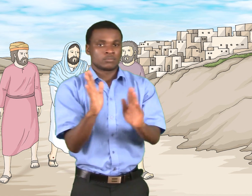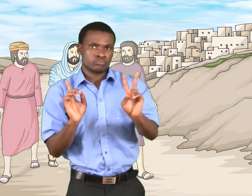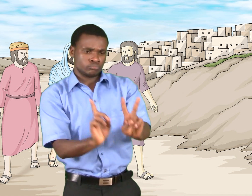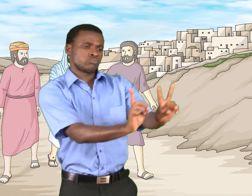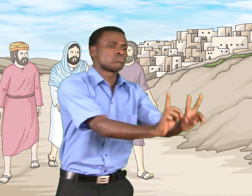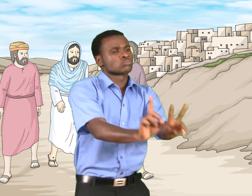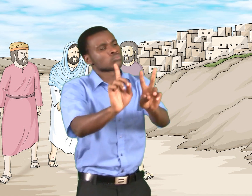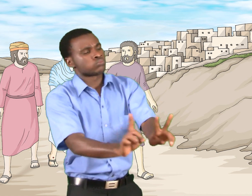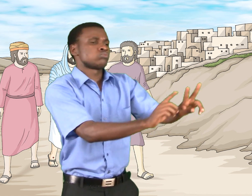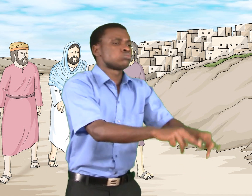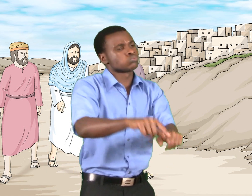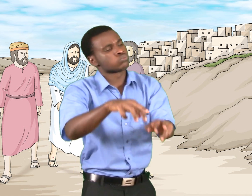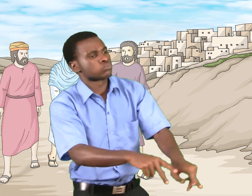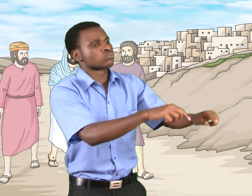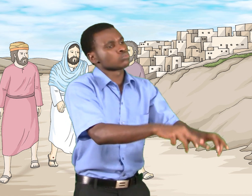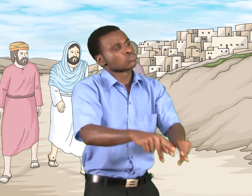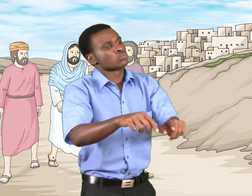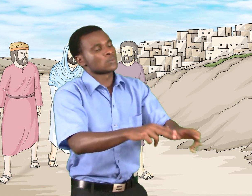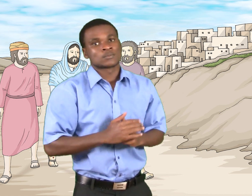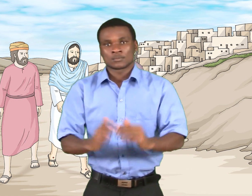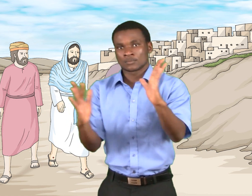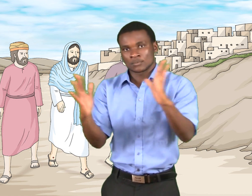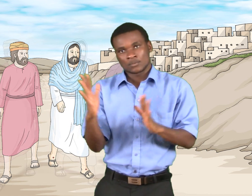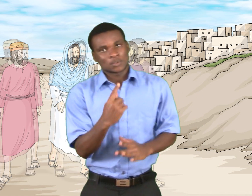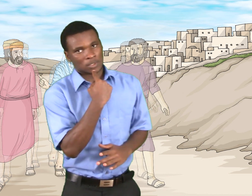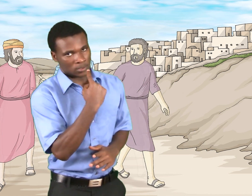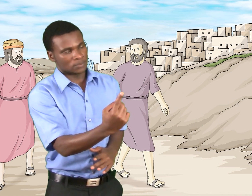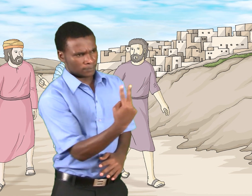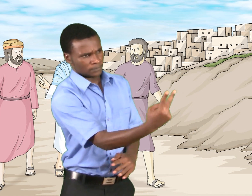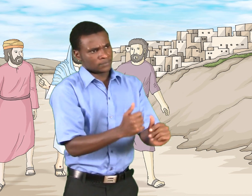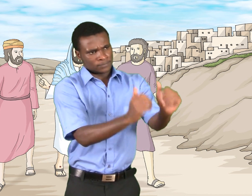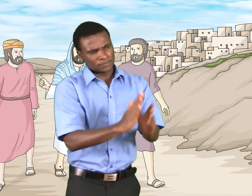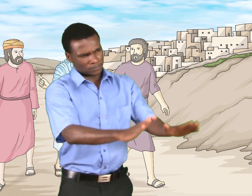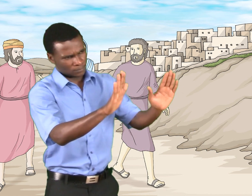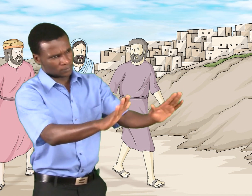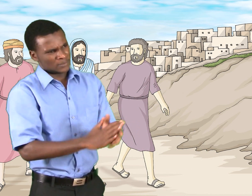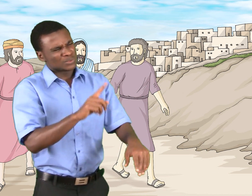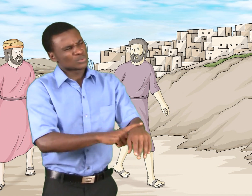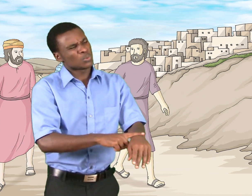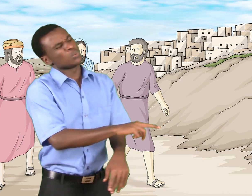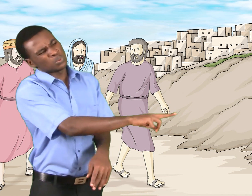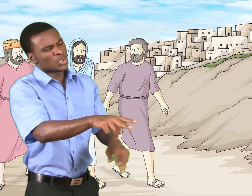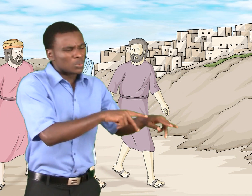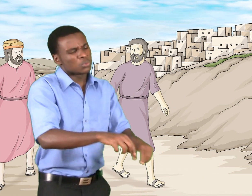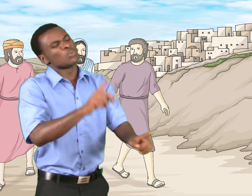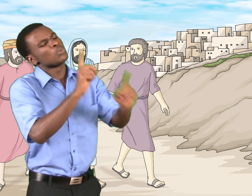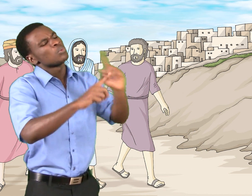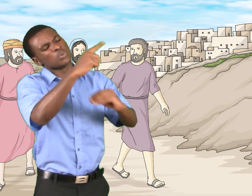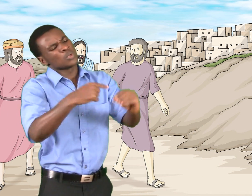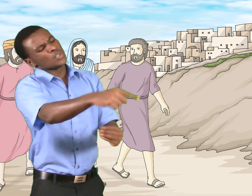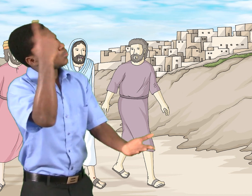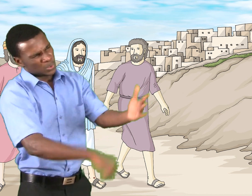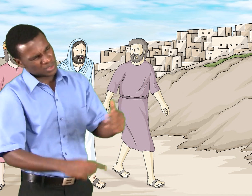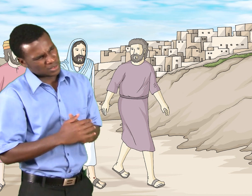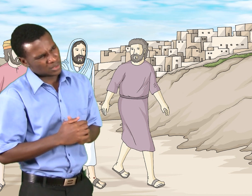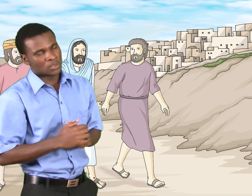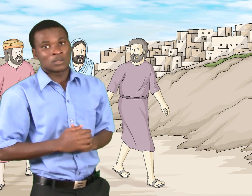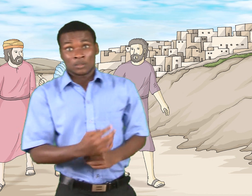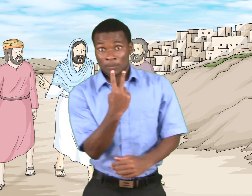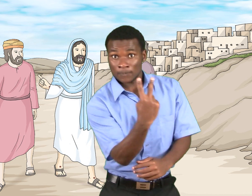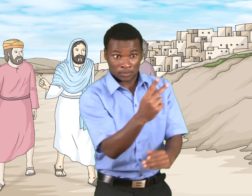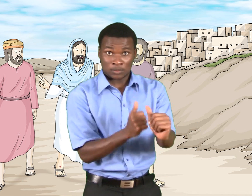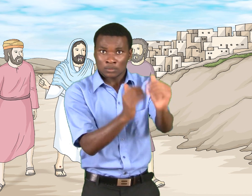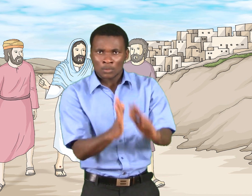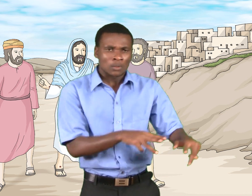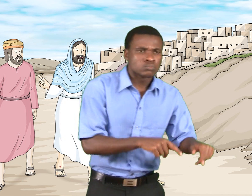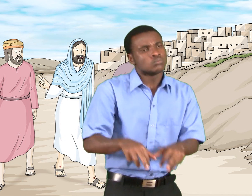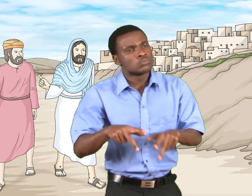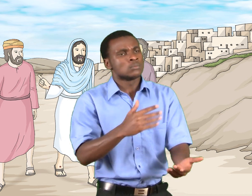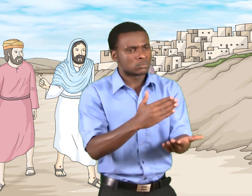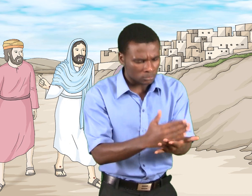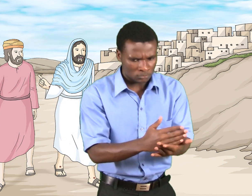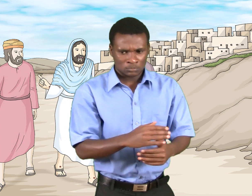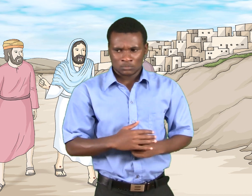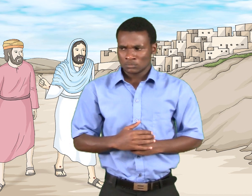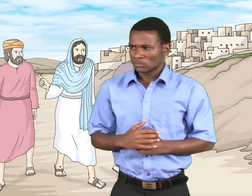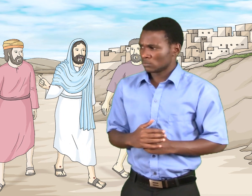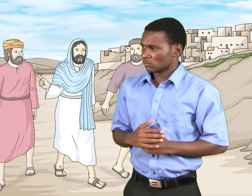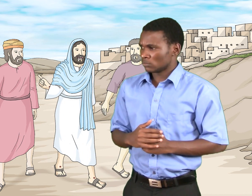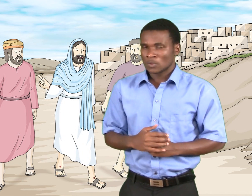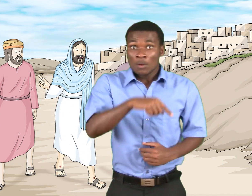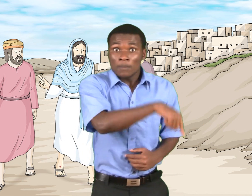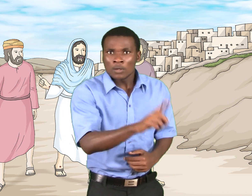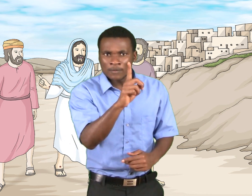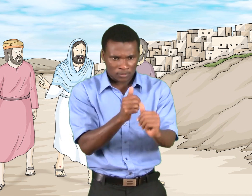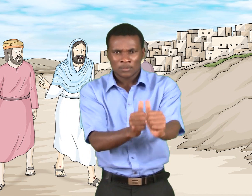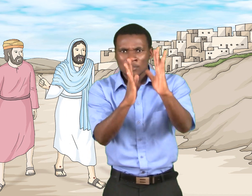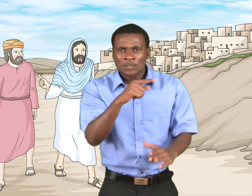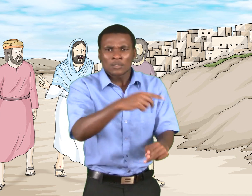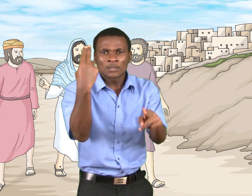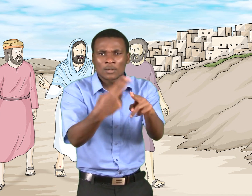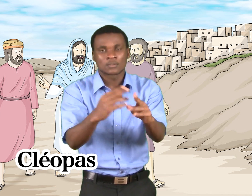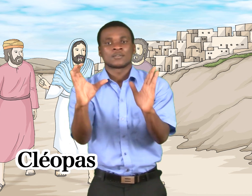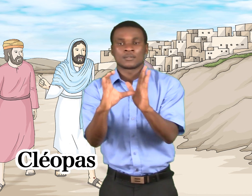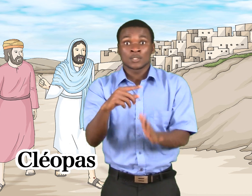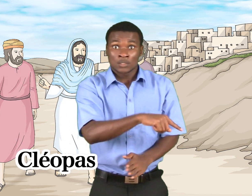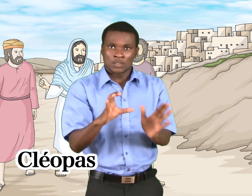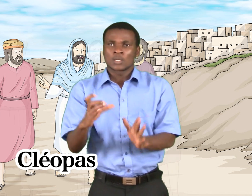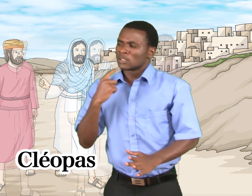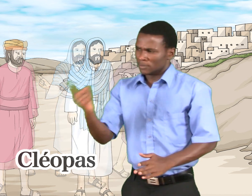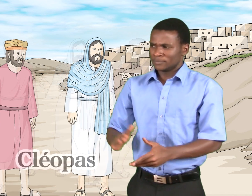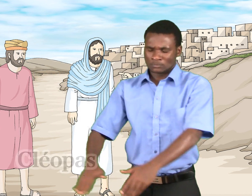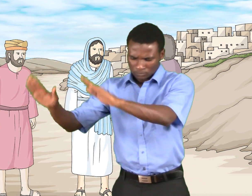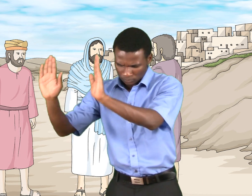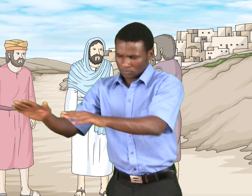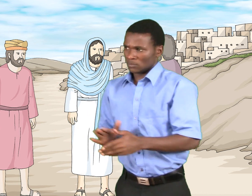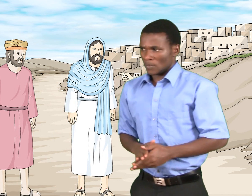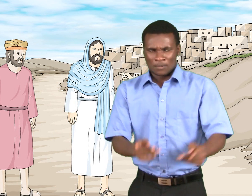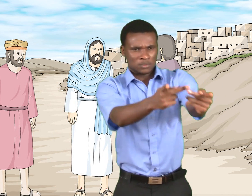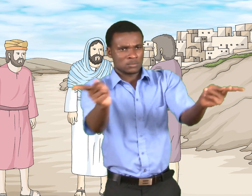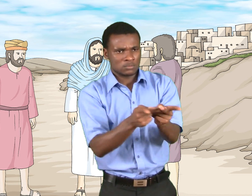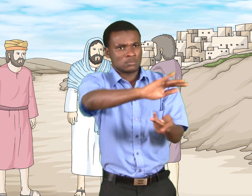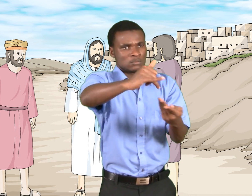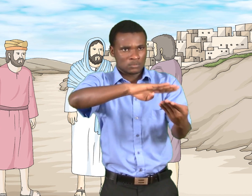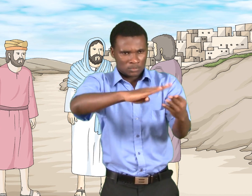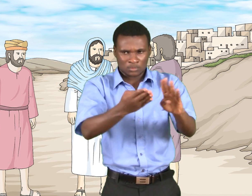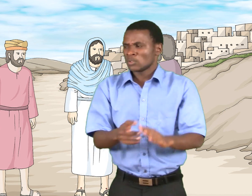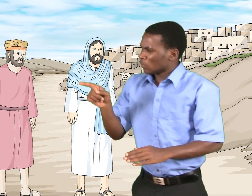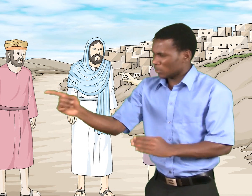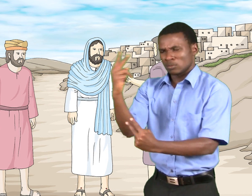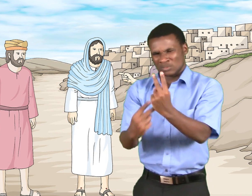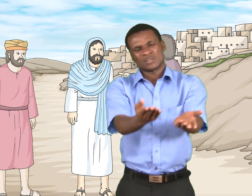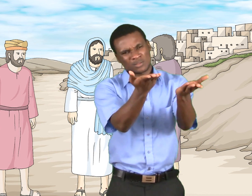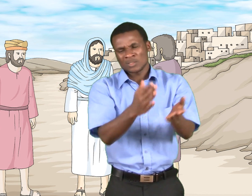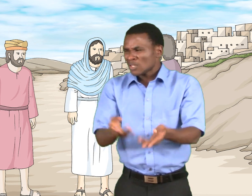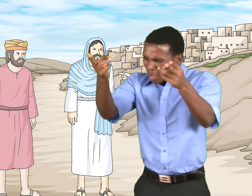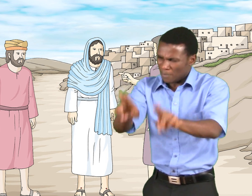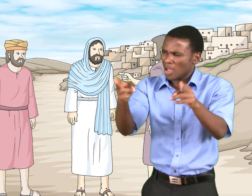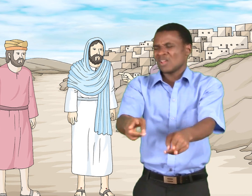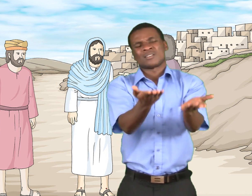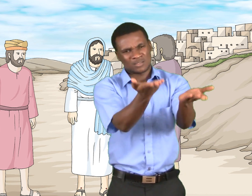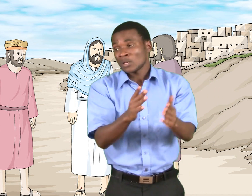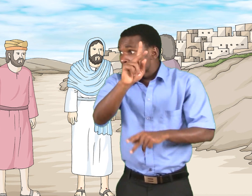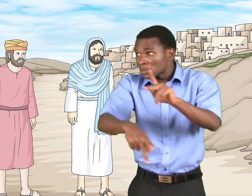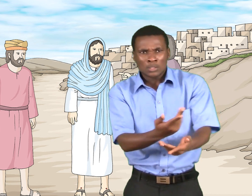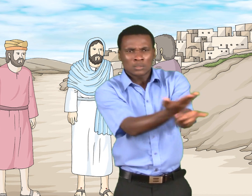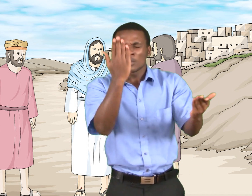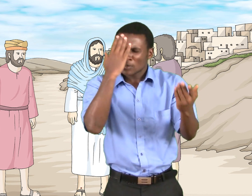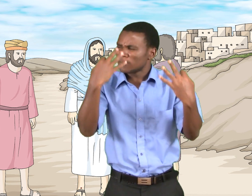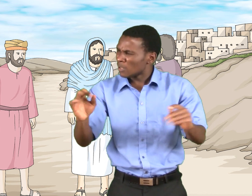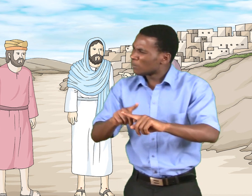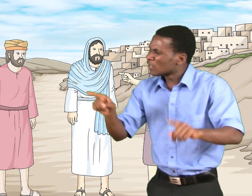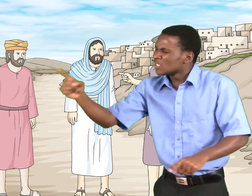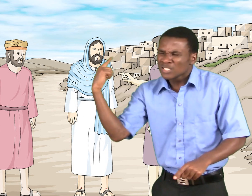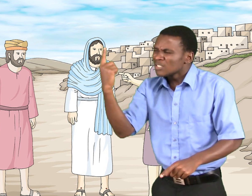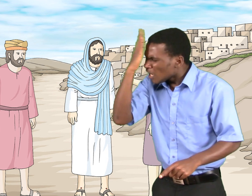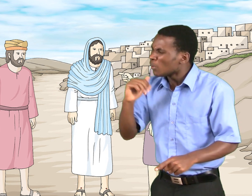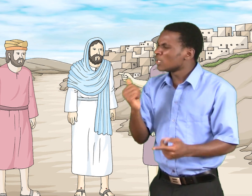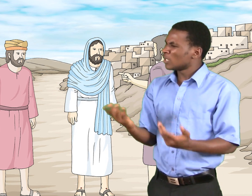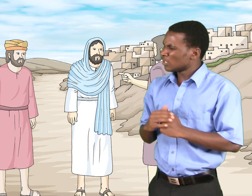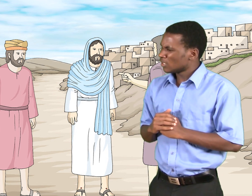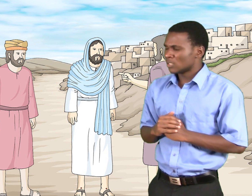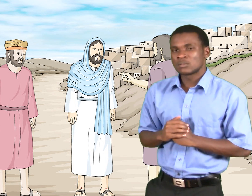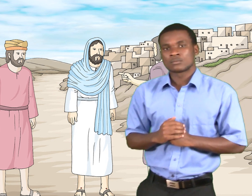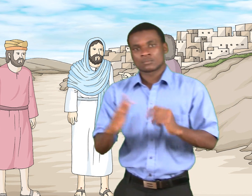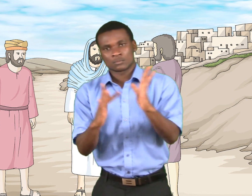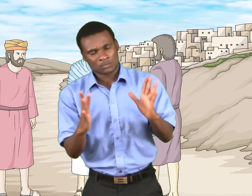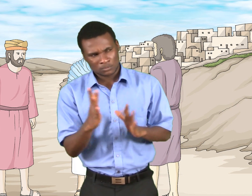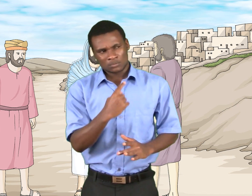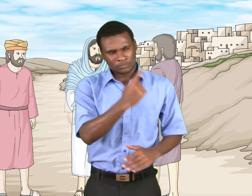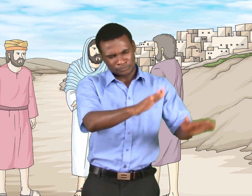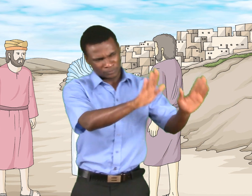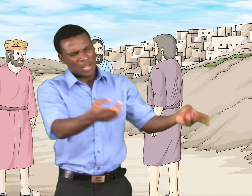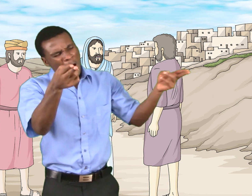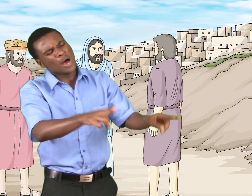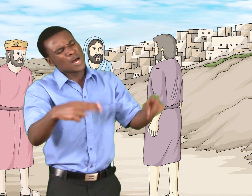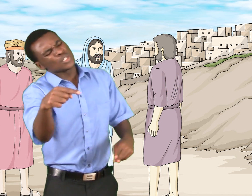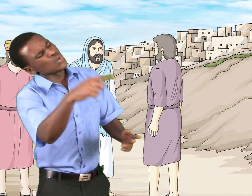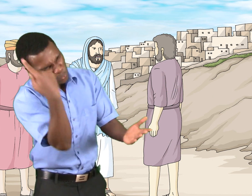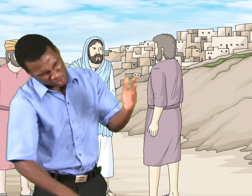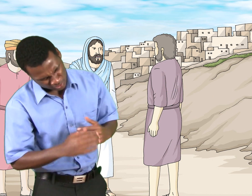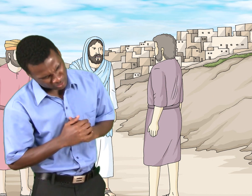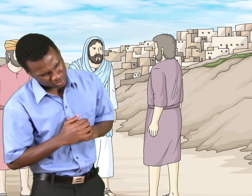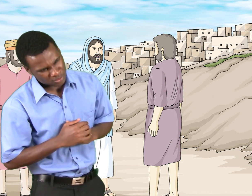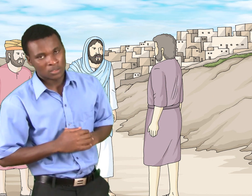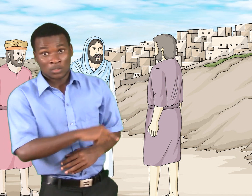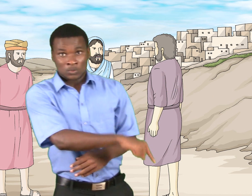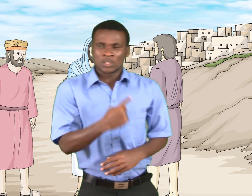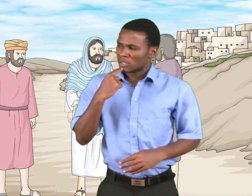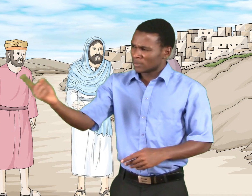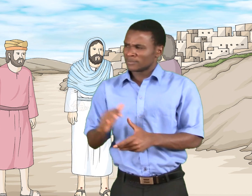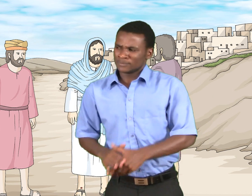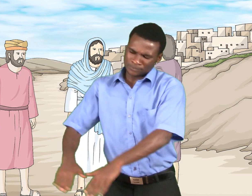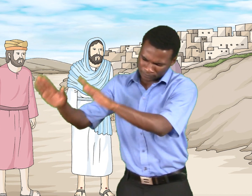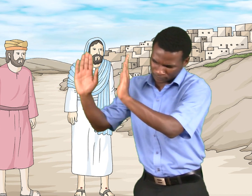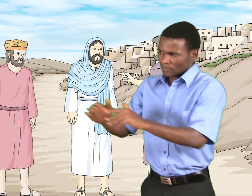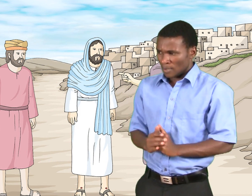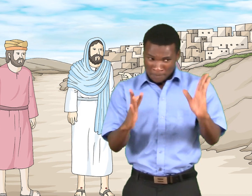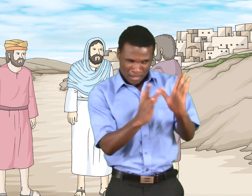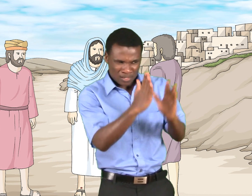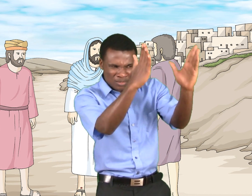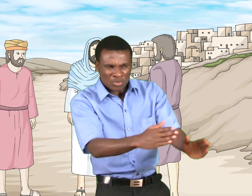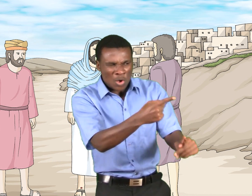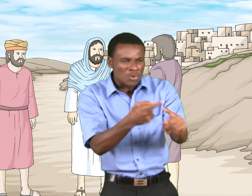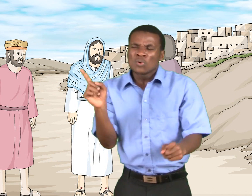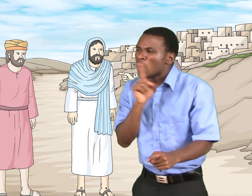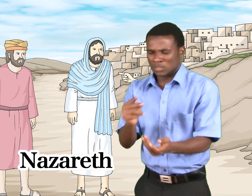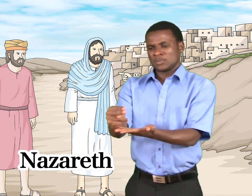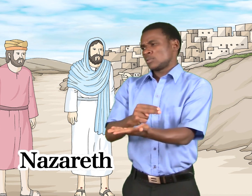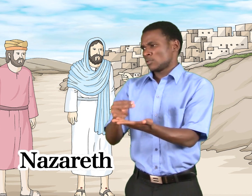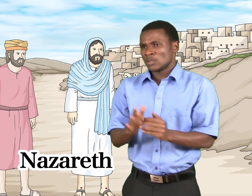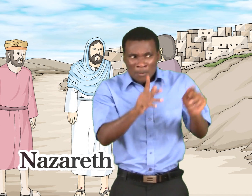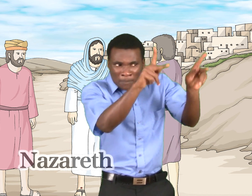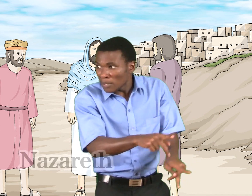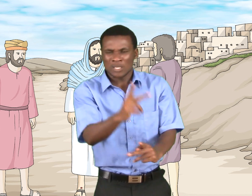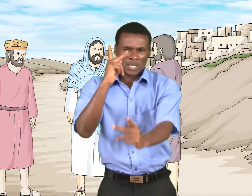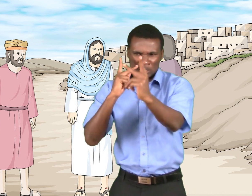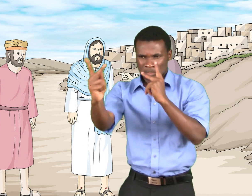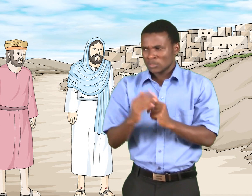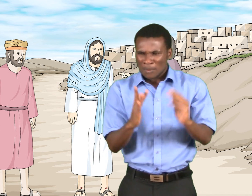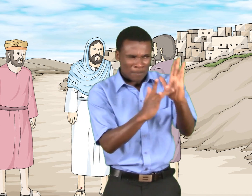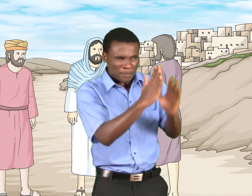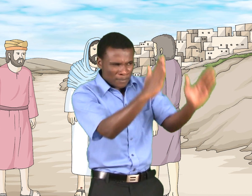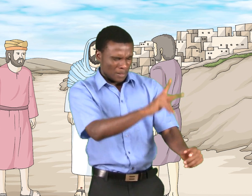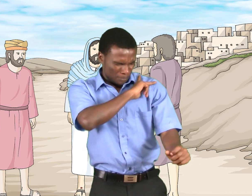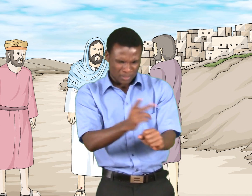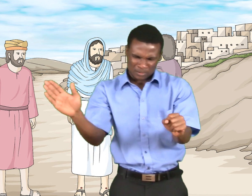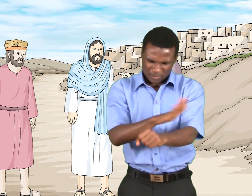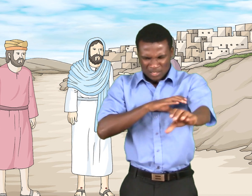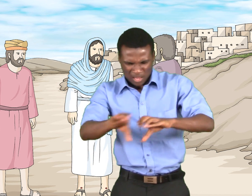They stood still, with sadness on their faces. One of them, named Cleopas, asked Him, “Are You the only visitor to Jerusalem who does not know the things that have happened there in recent days?” “What things?” He asked.